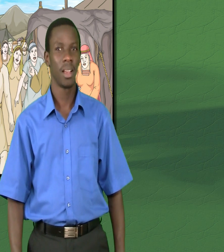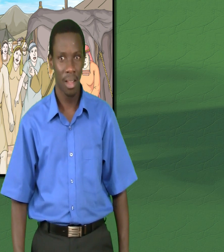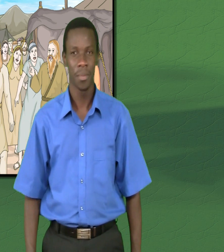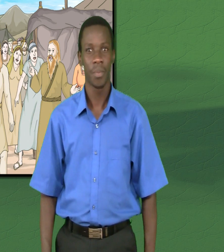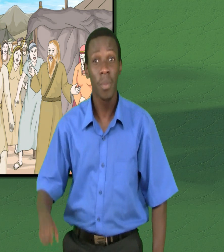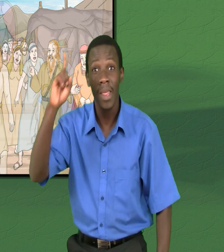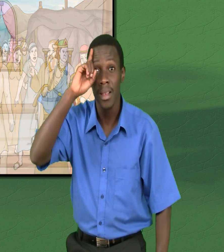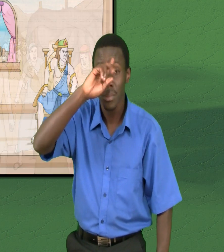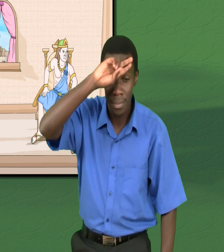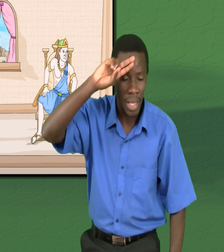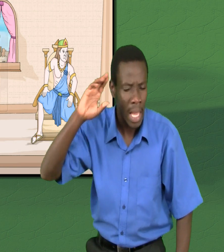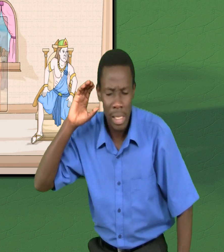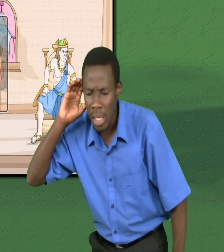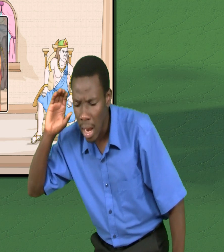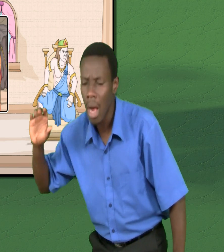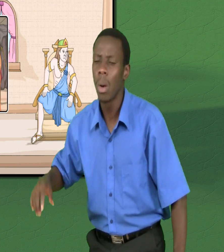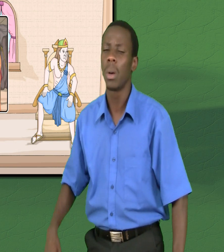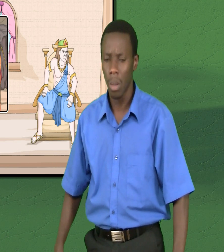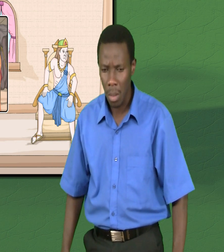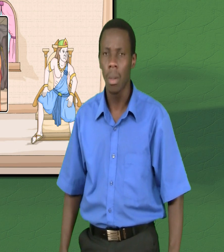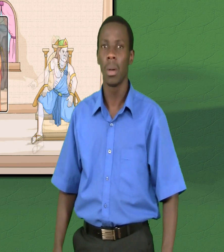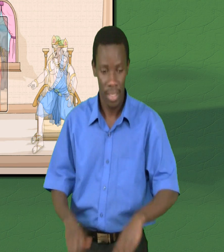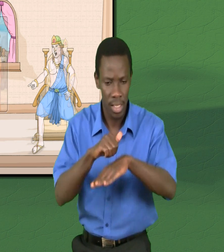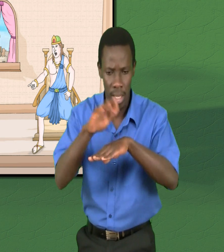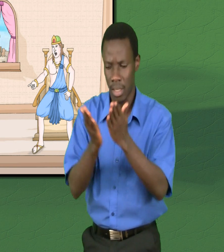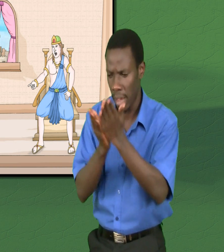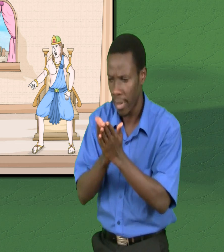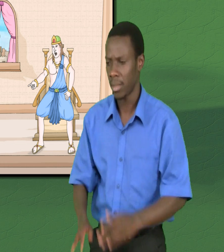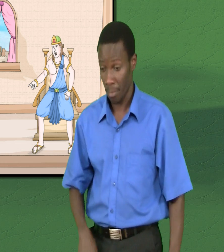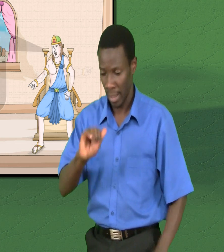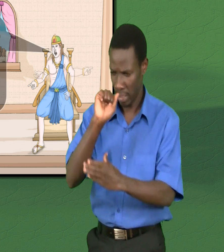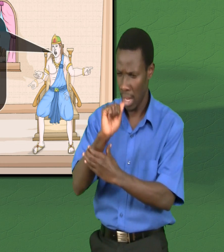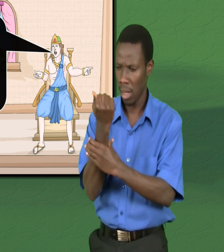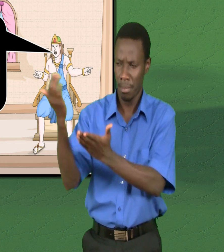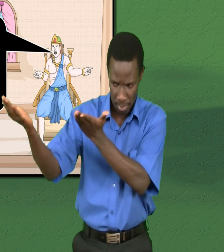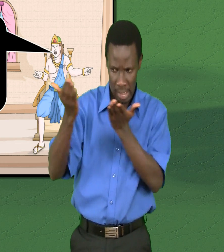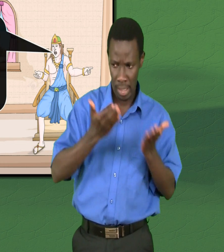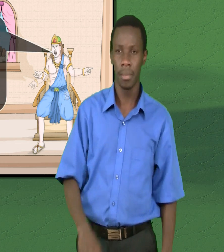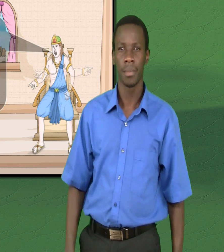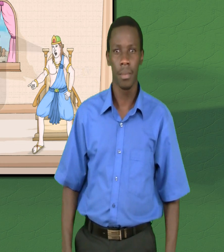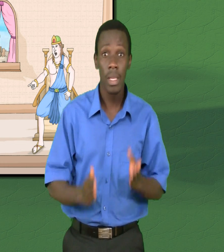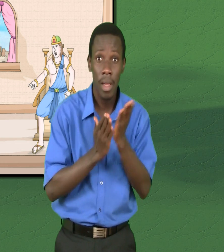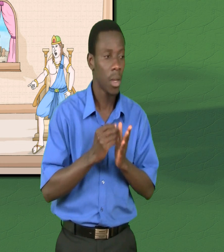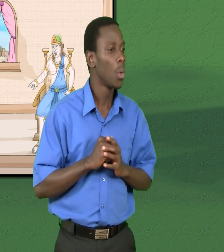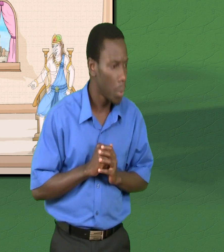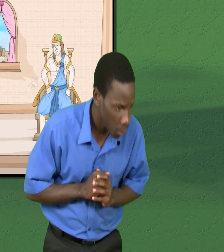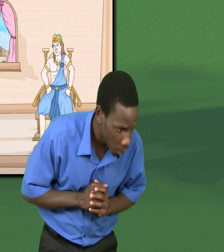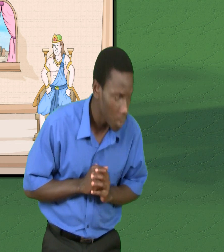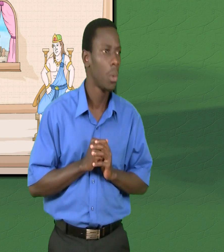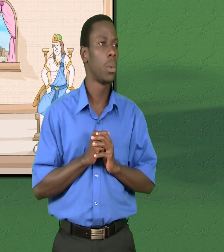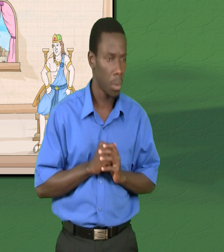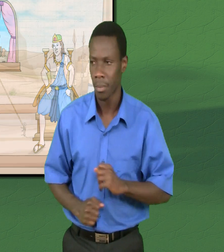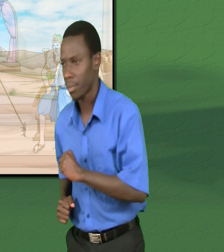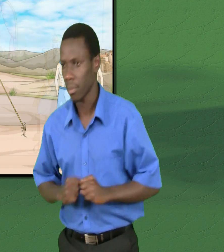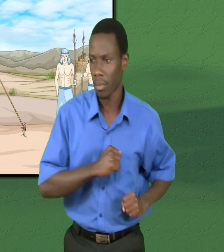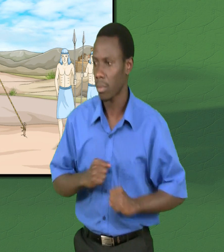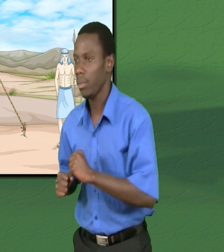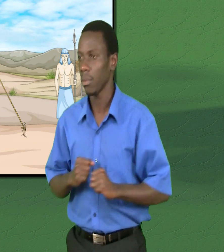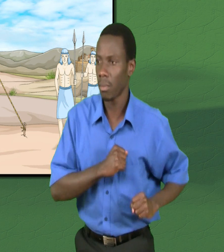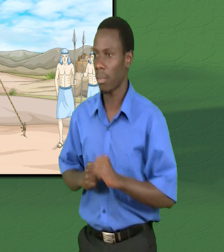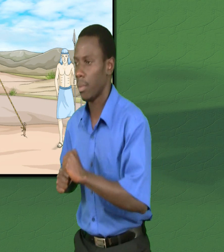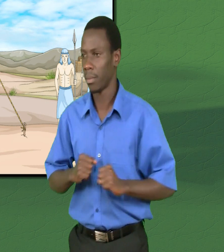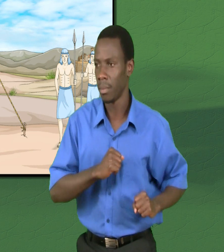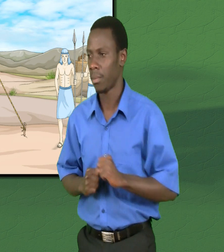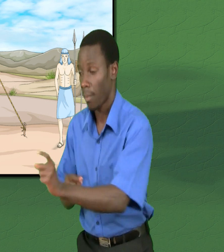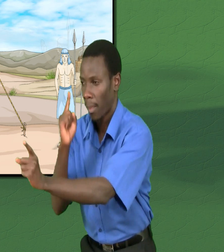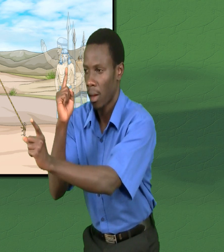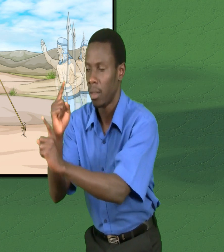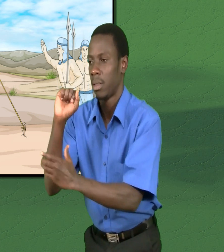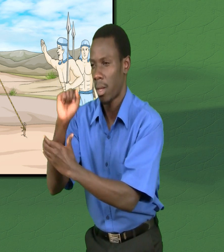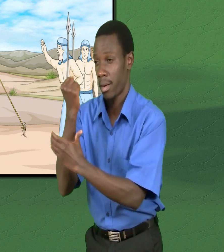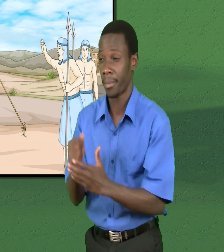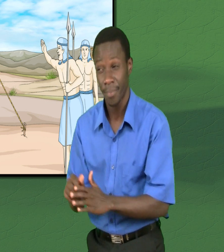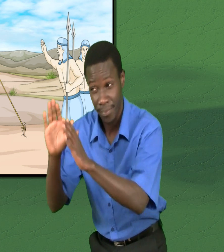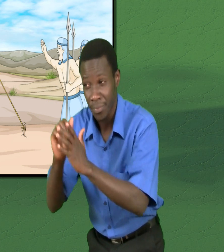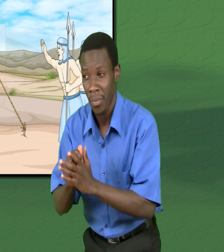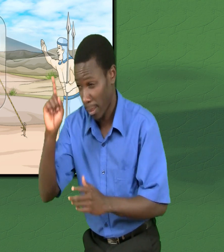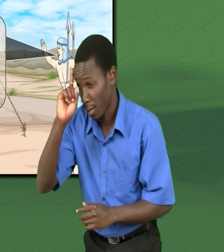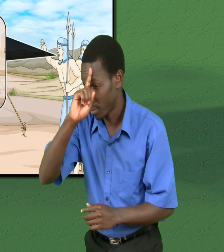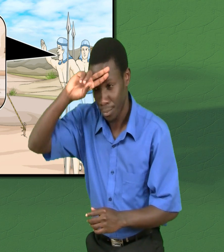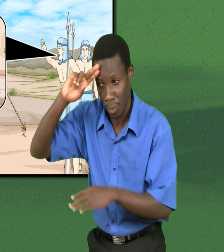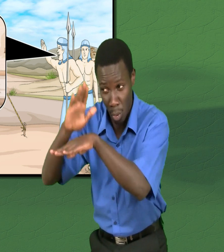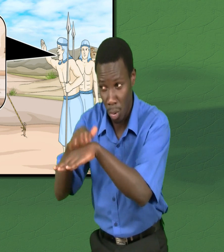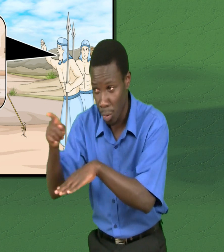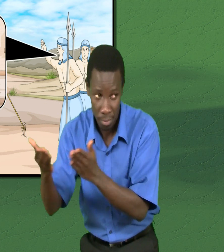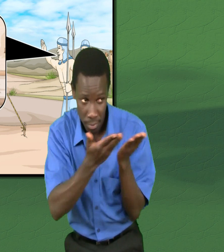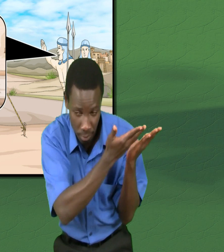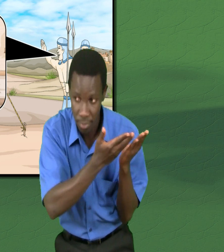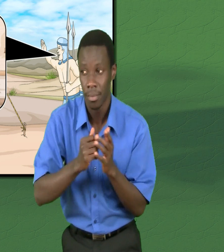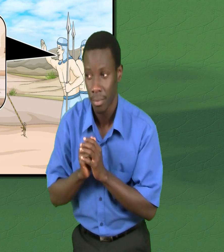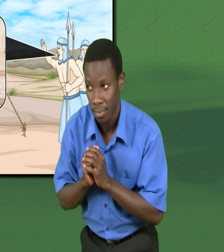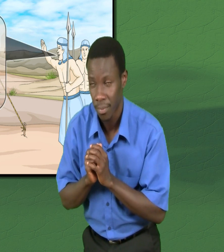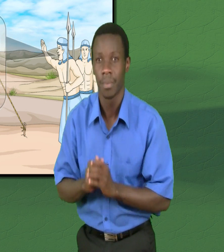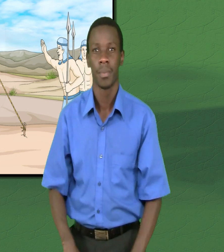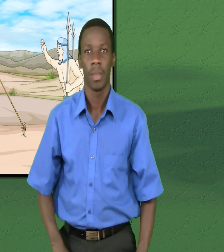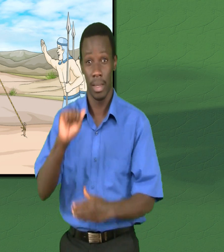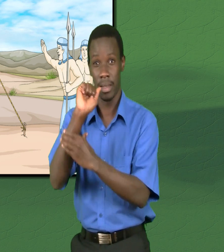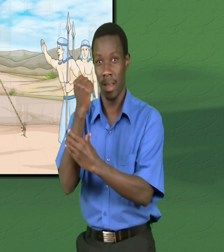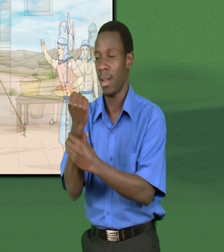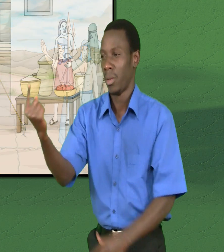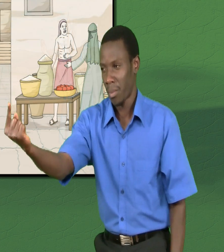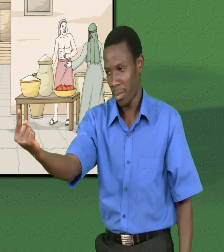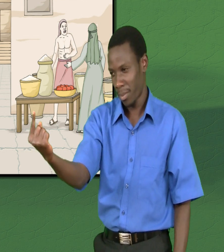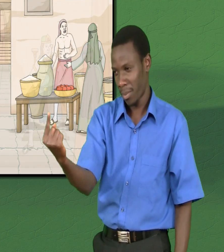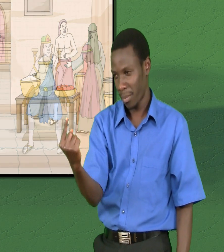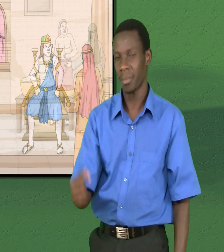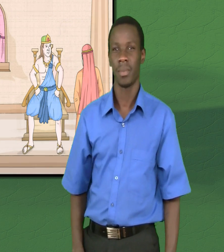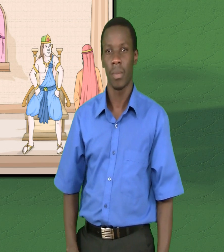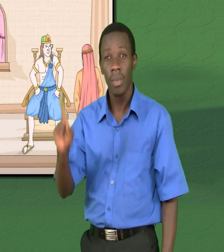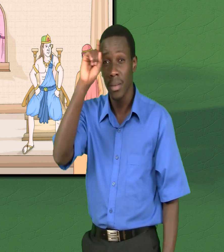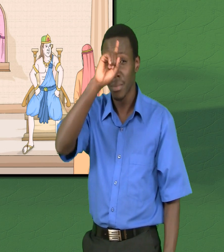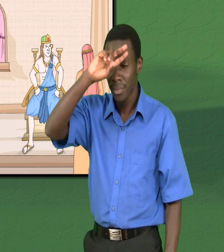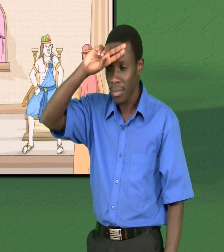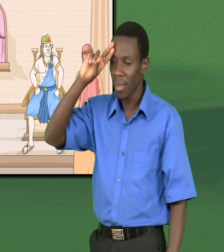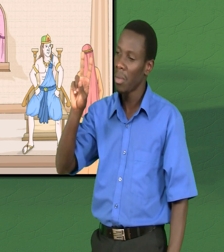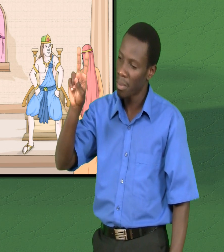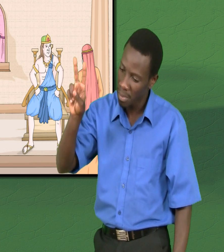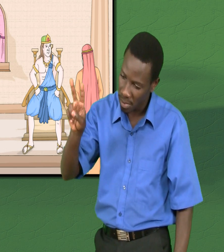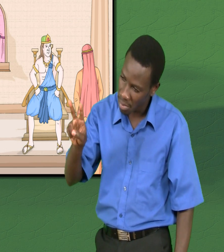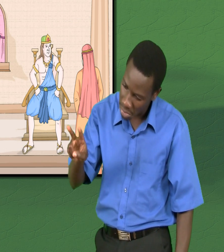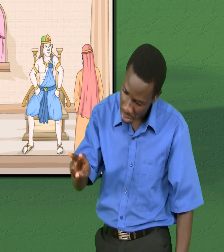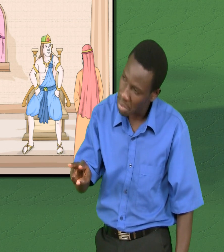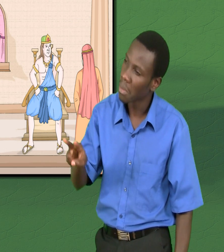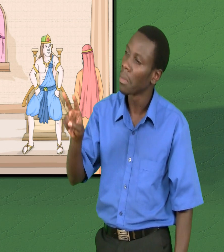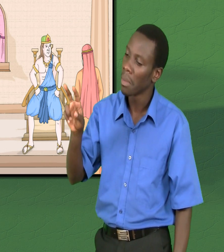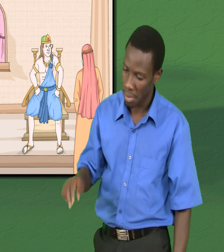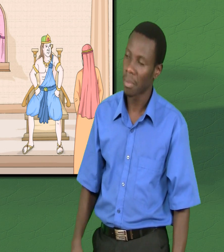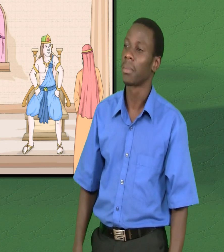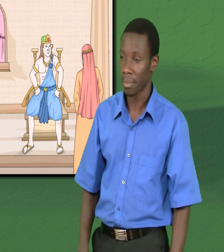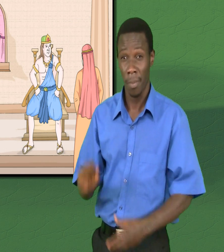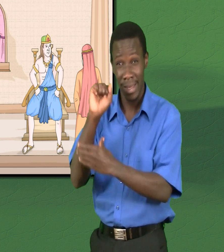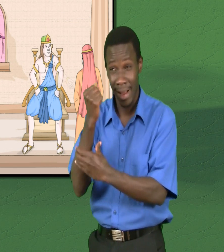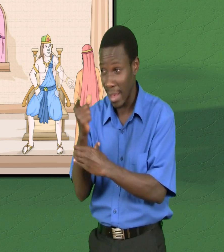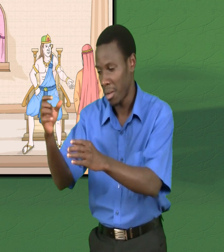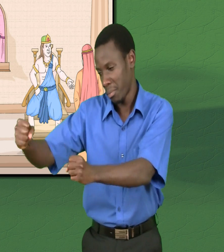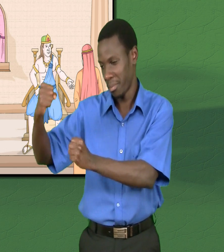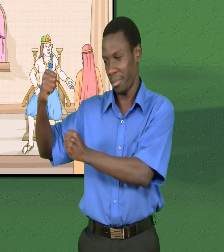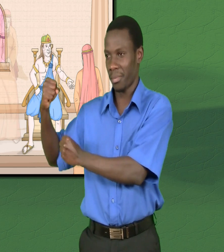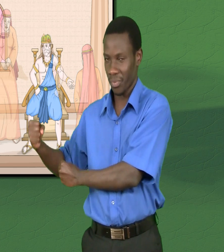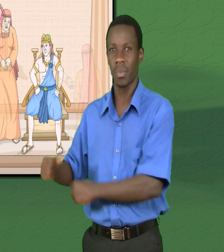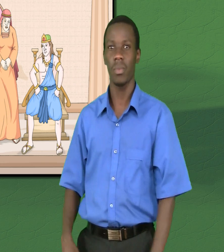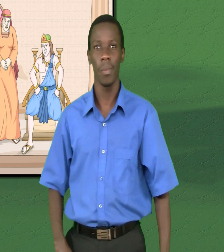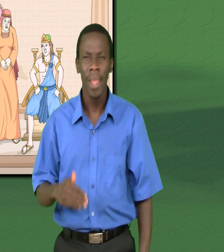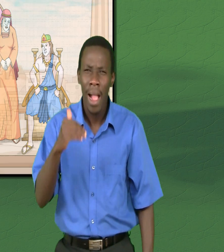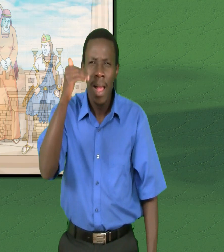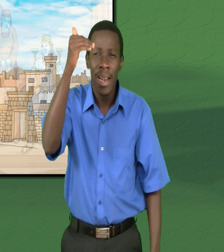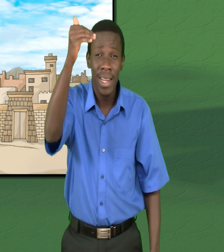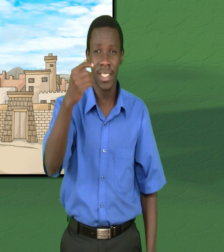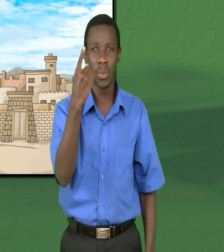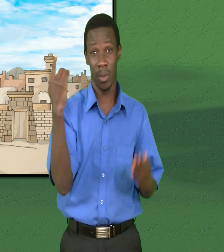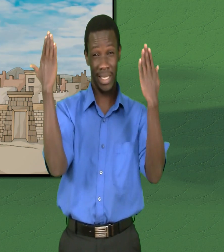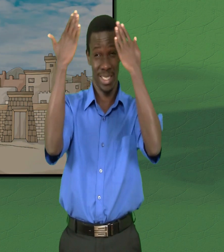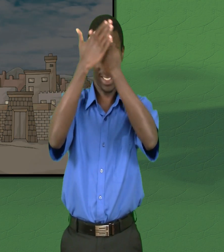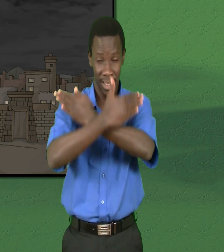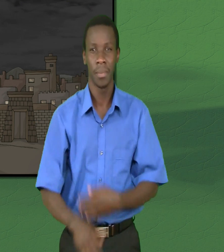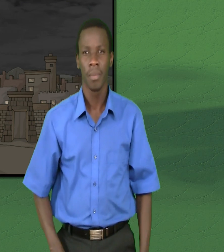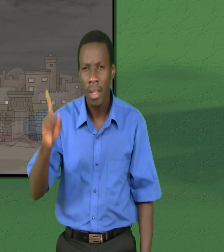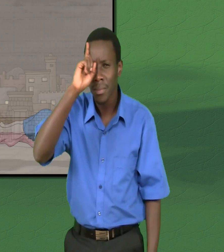So Abimelech king of Gerar had Sarah brought to him.